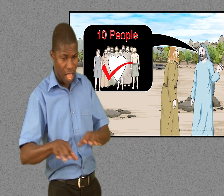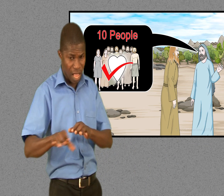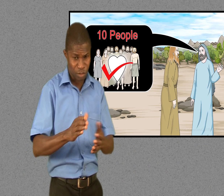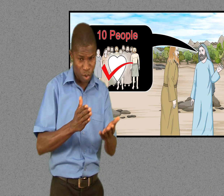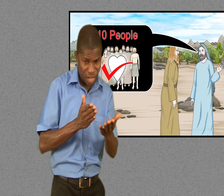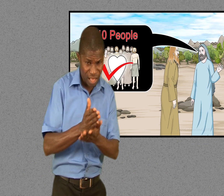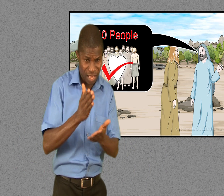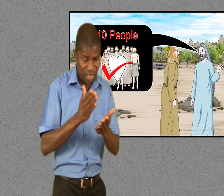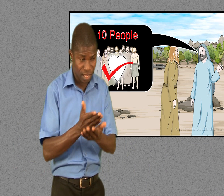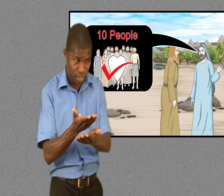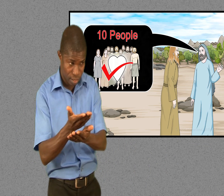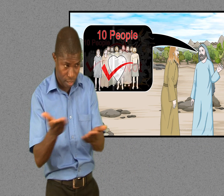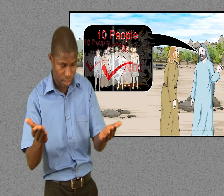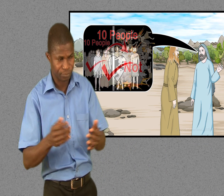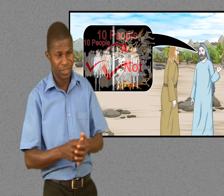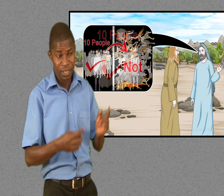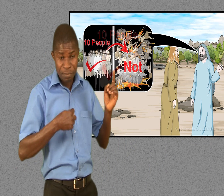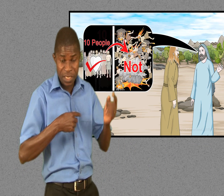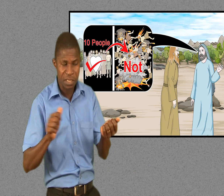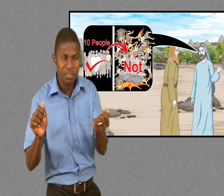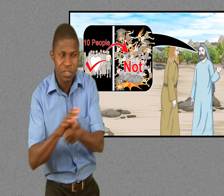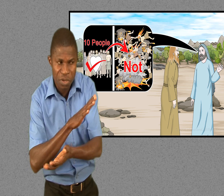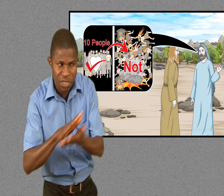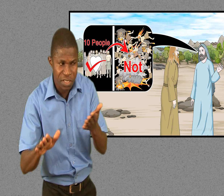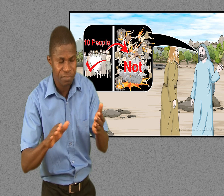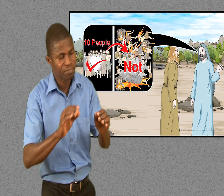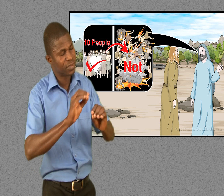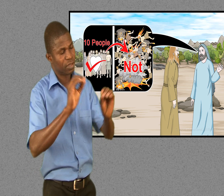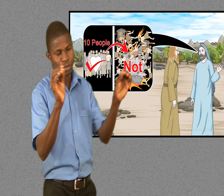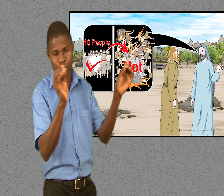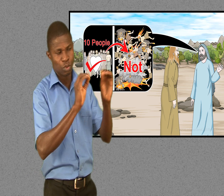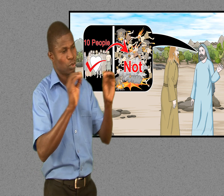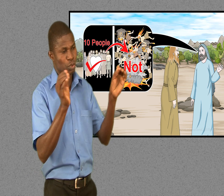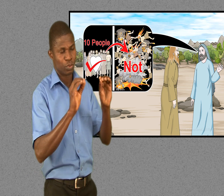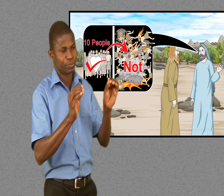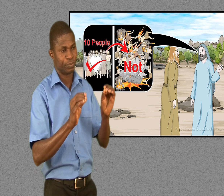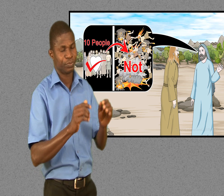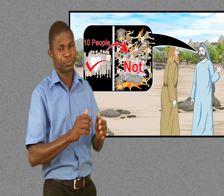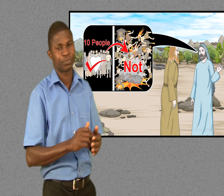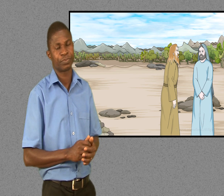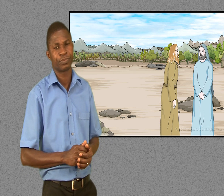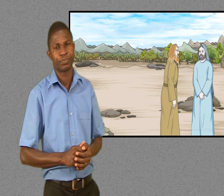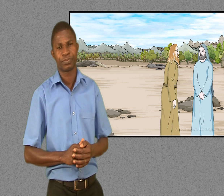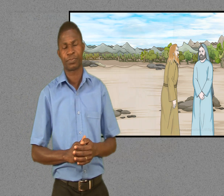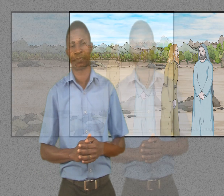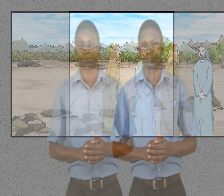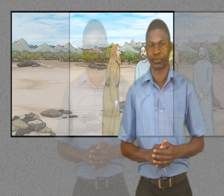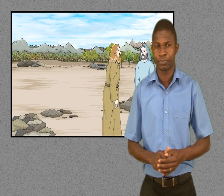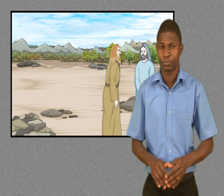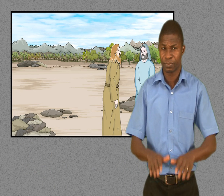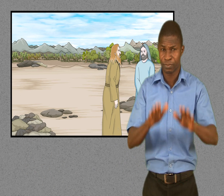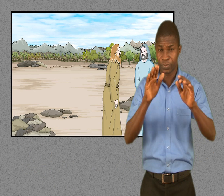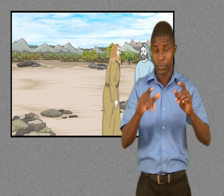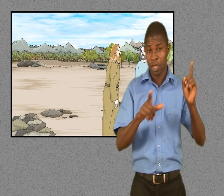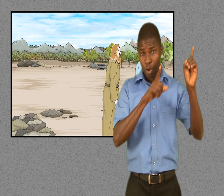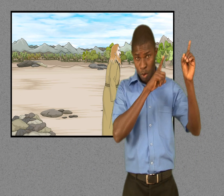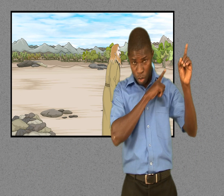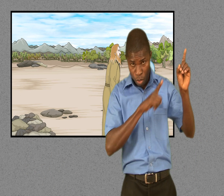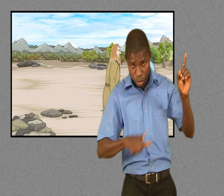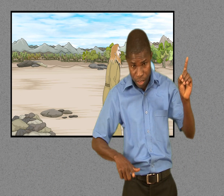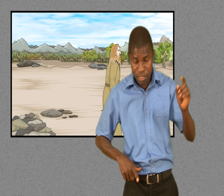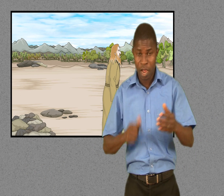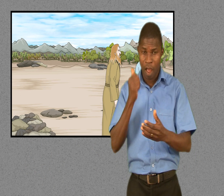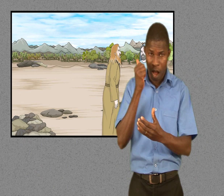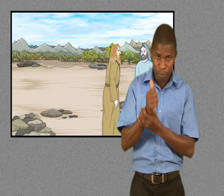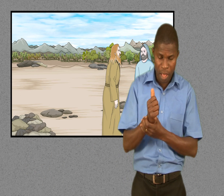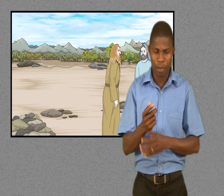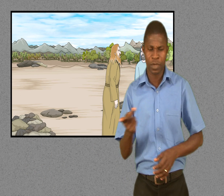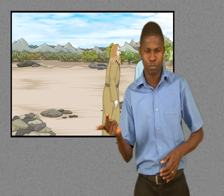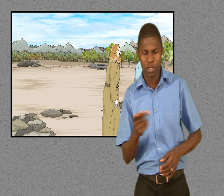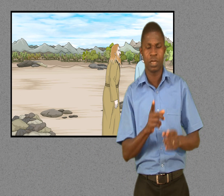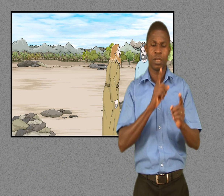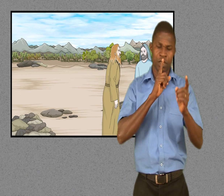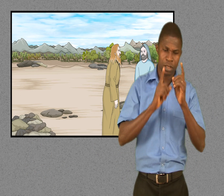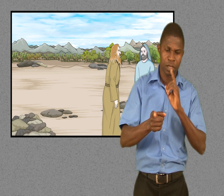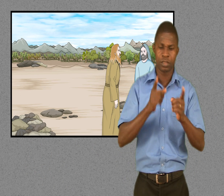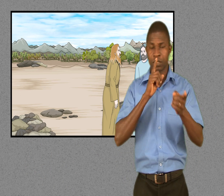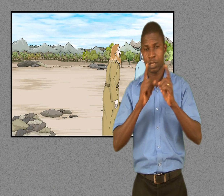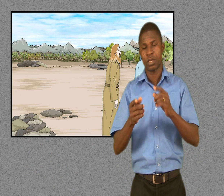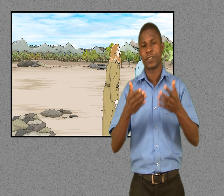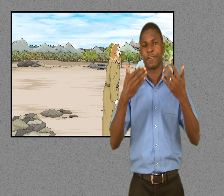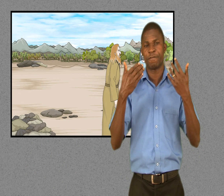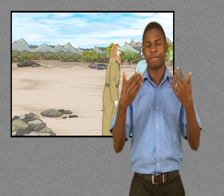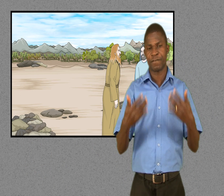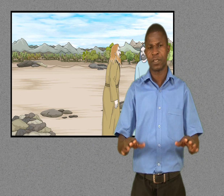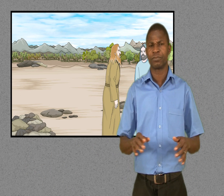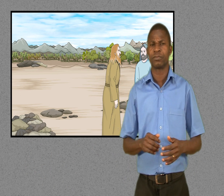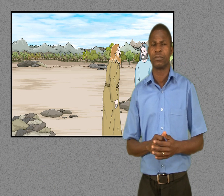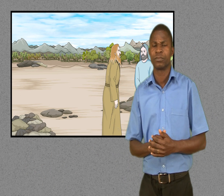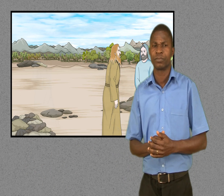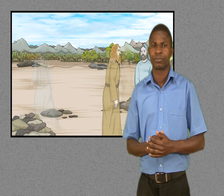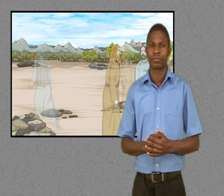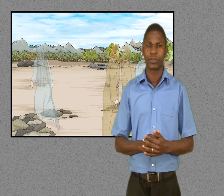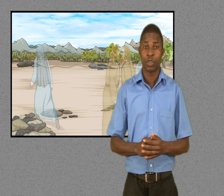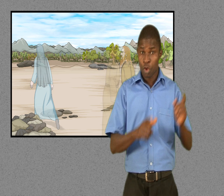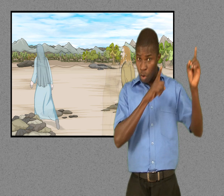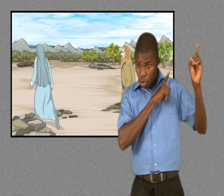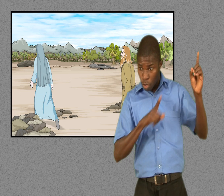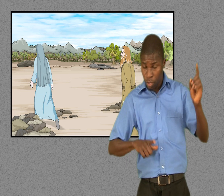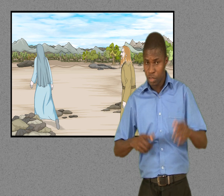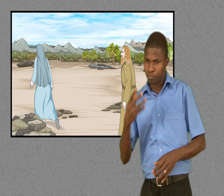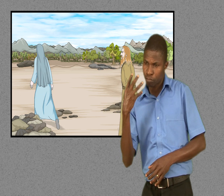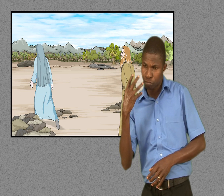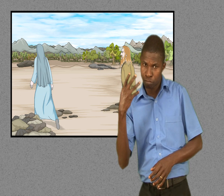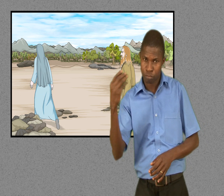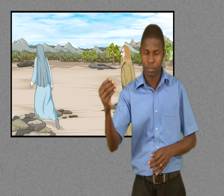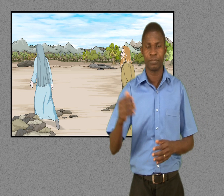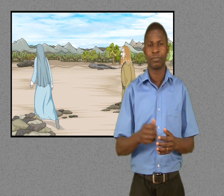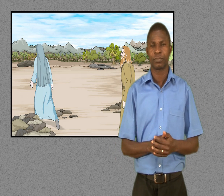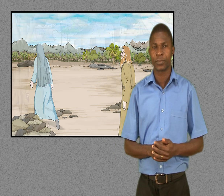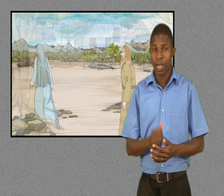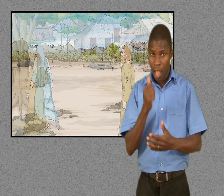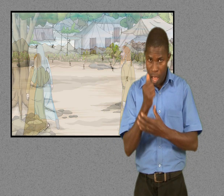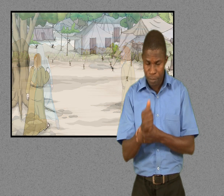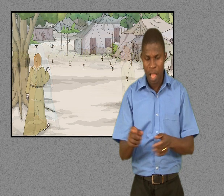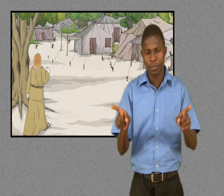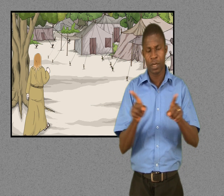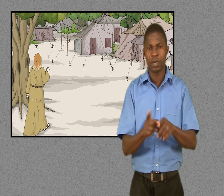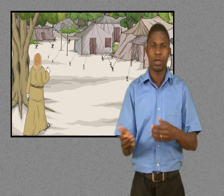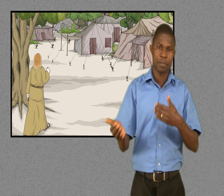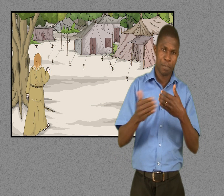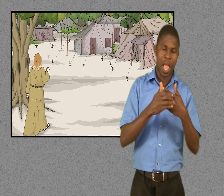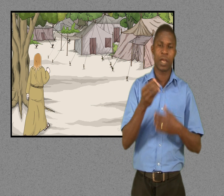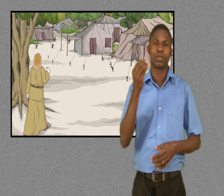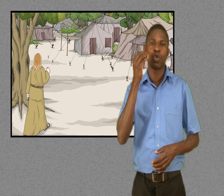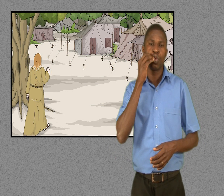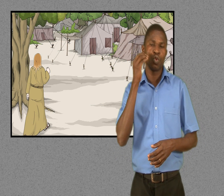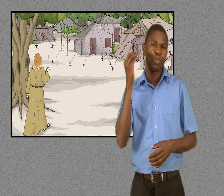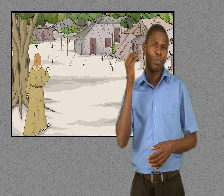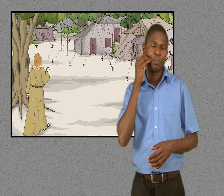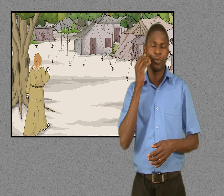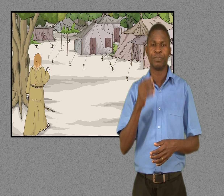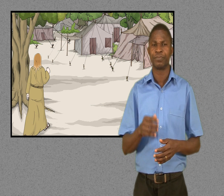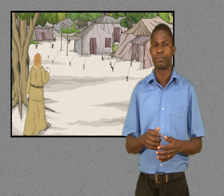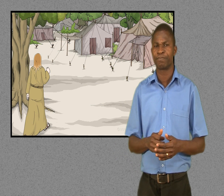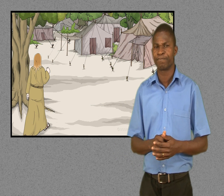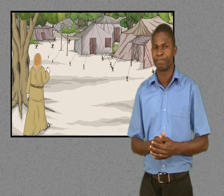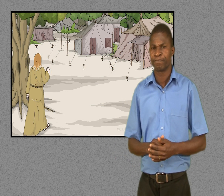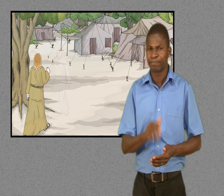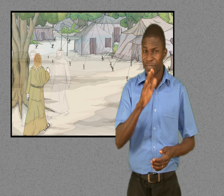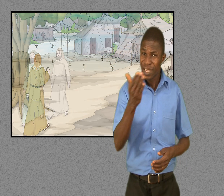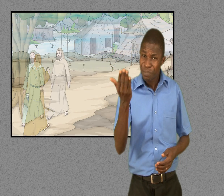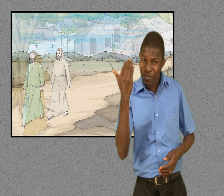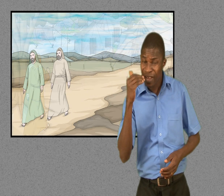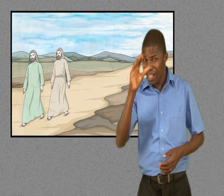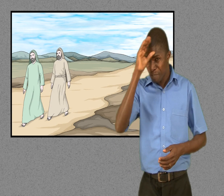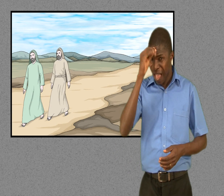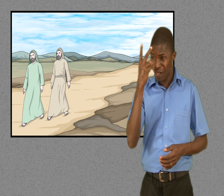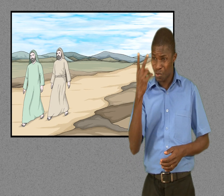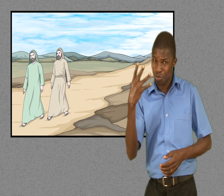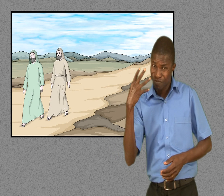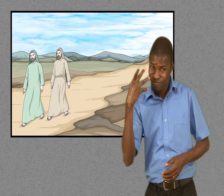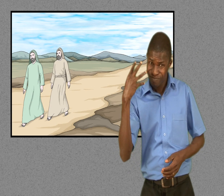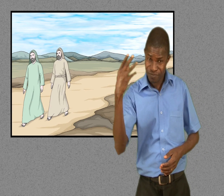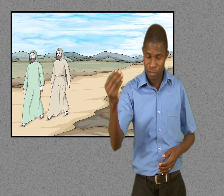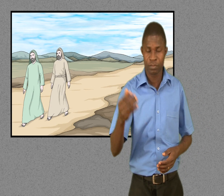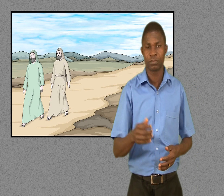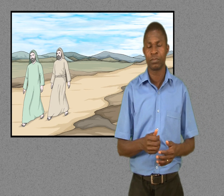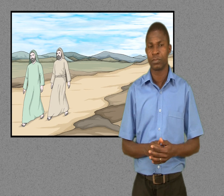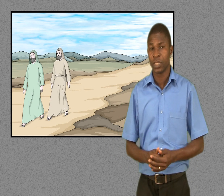When the LORD had finished speaking with Abraham, He departed, and Abraham returned home.